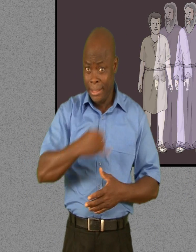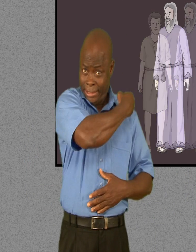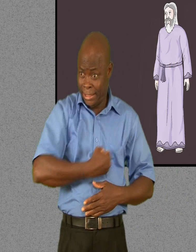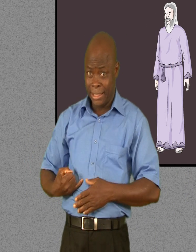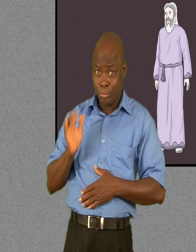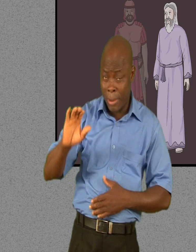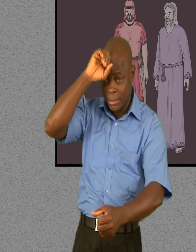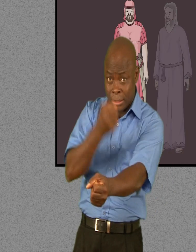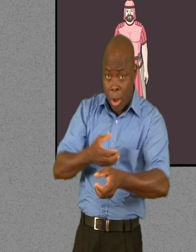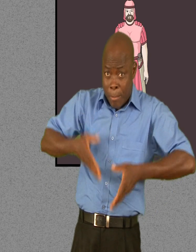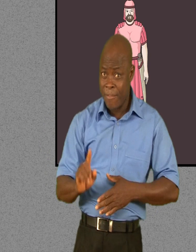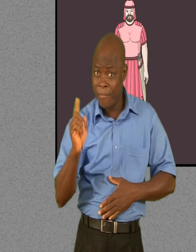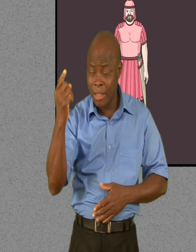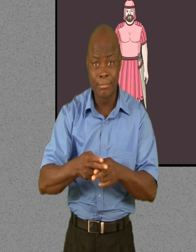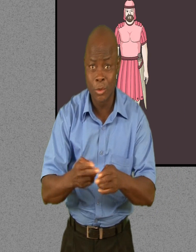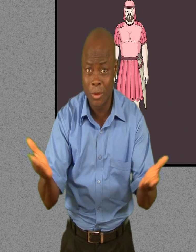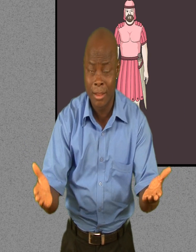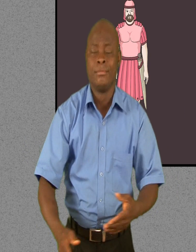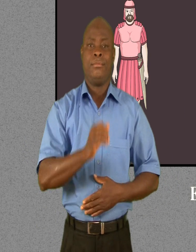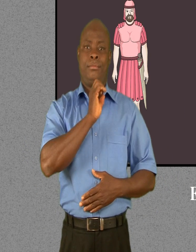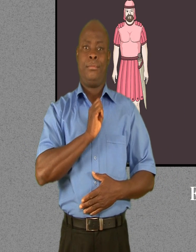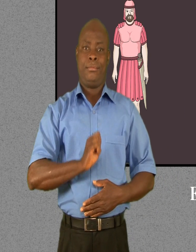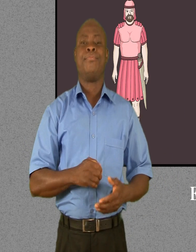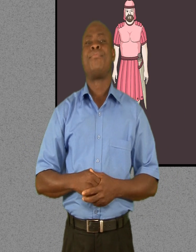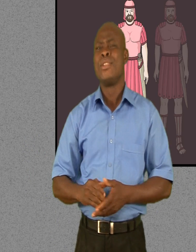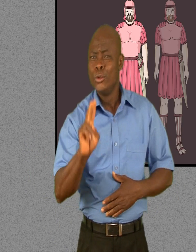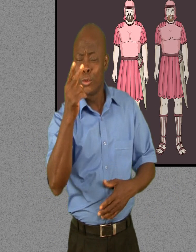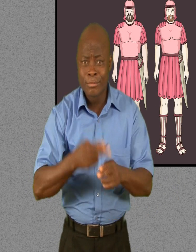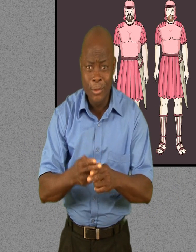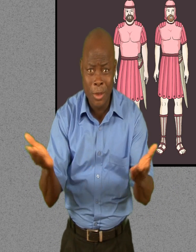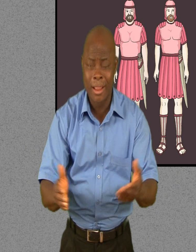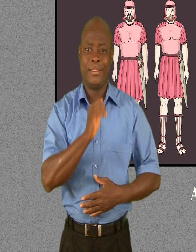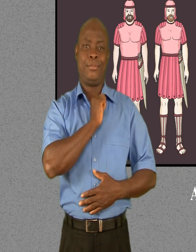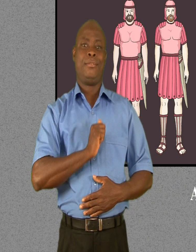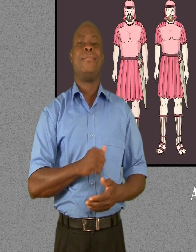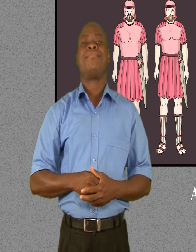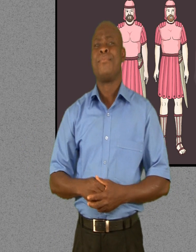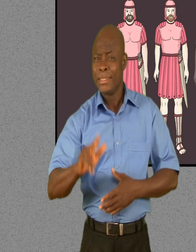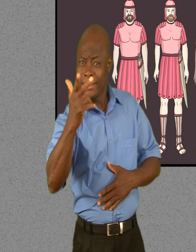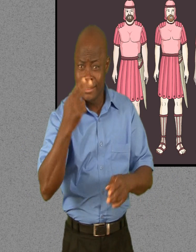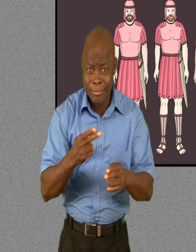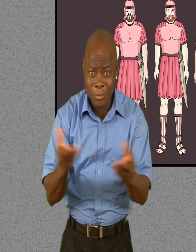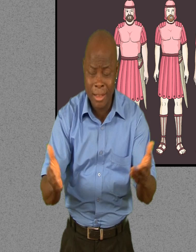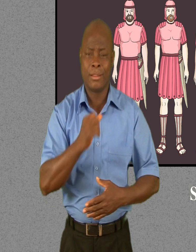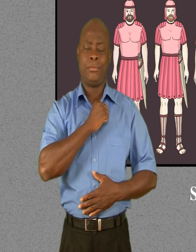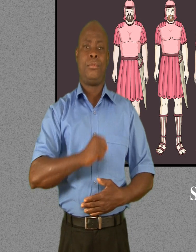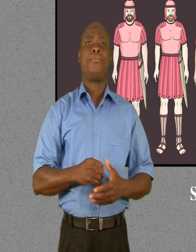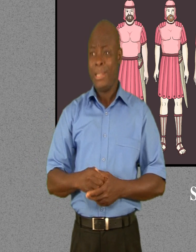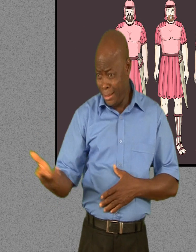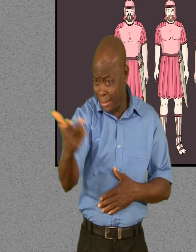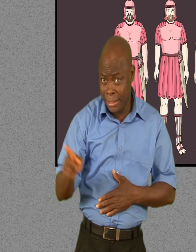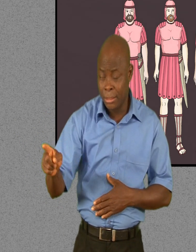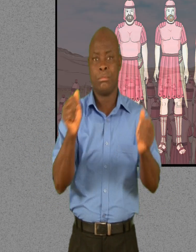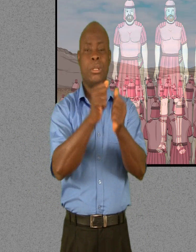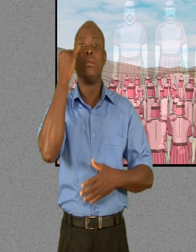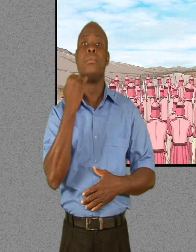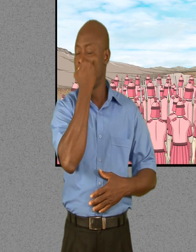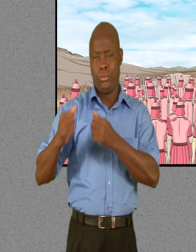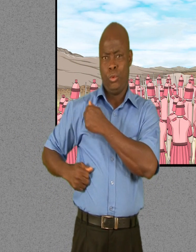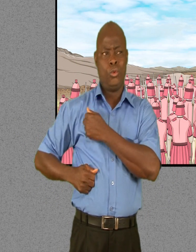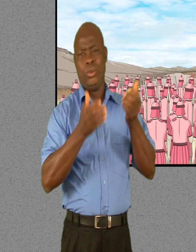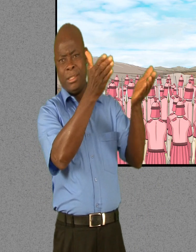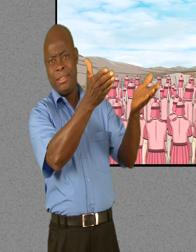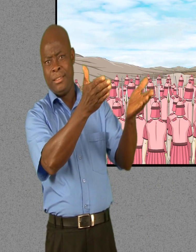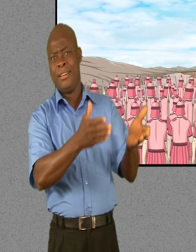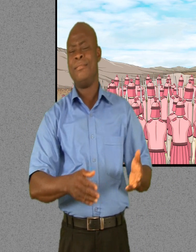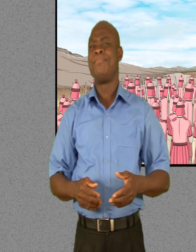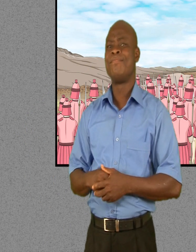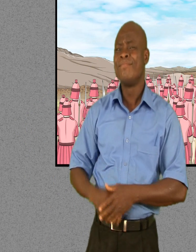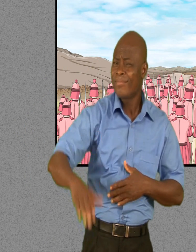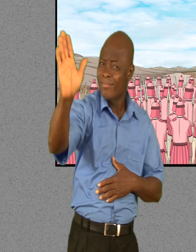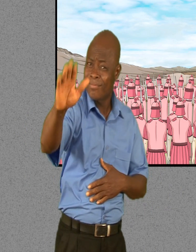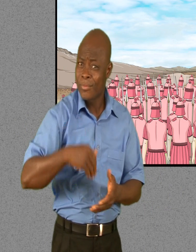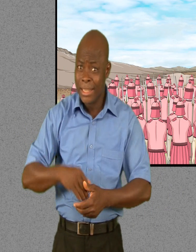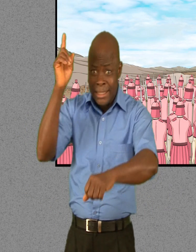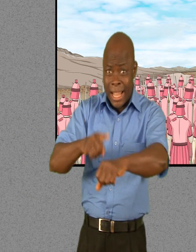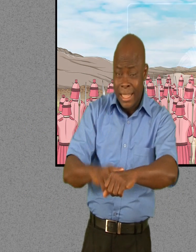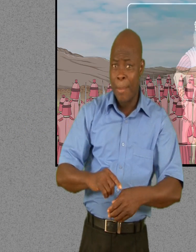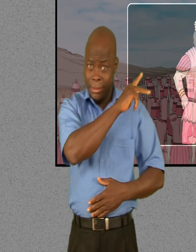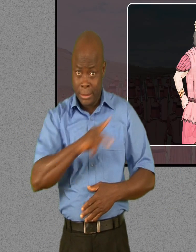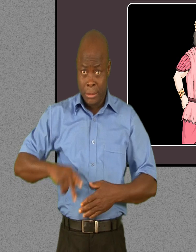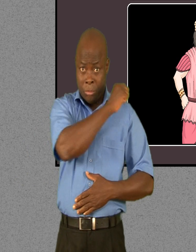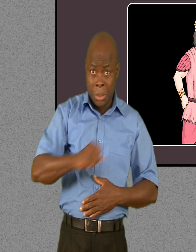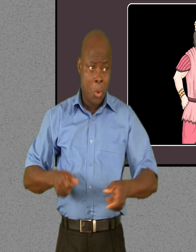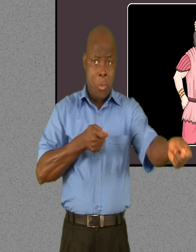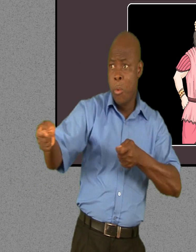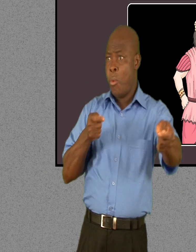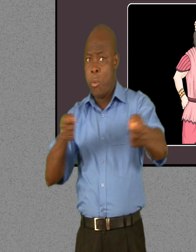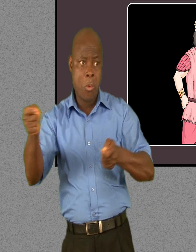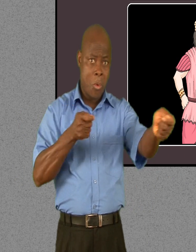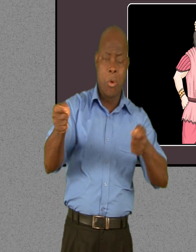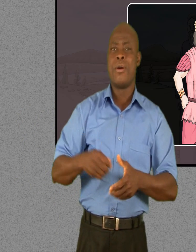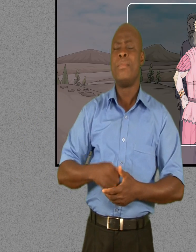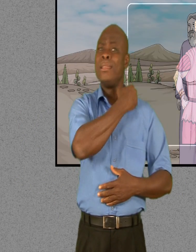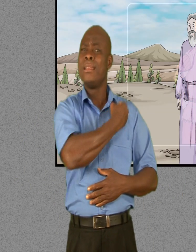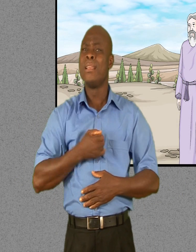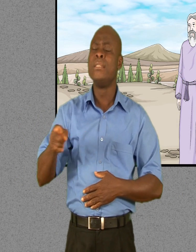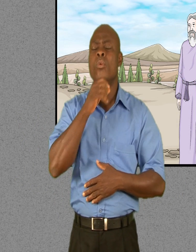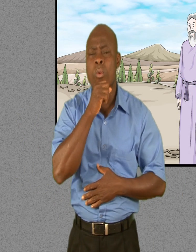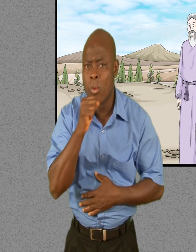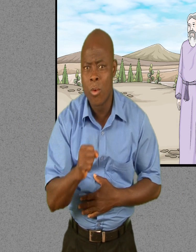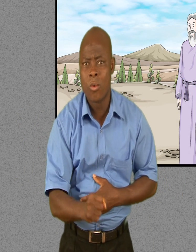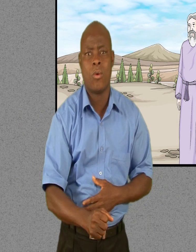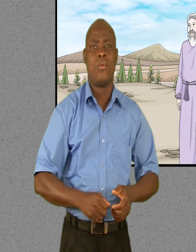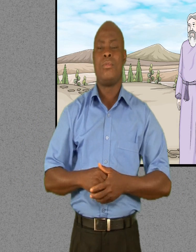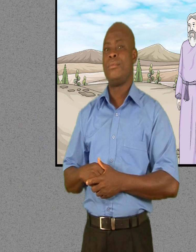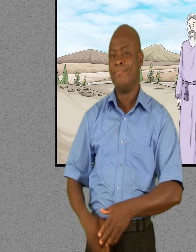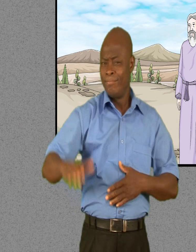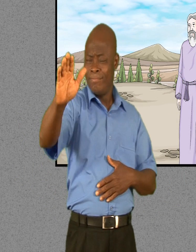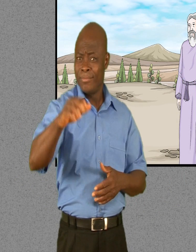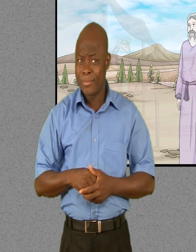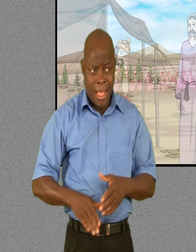The three older sons of Jesse had followed Saul into battle: The firstborn was Eliab, the second was Abinadab, and the third was Shammah.